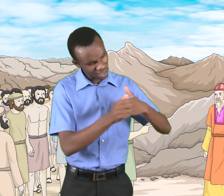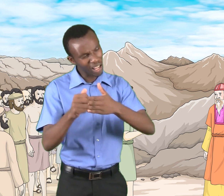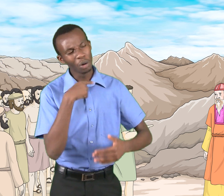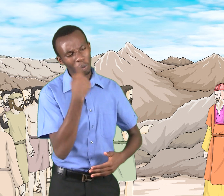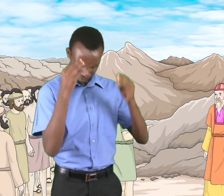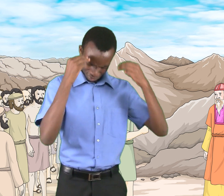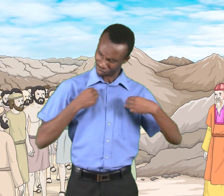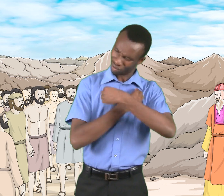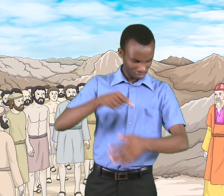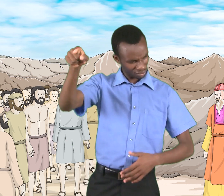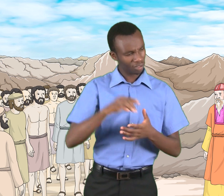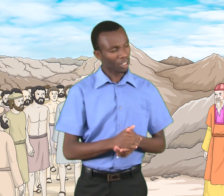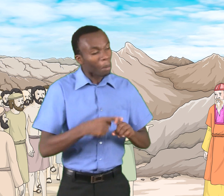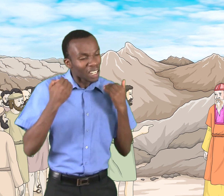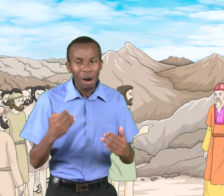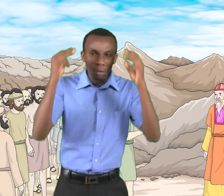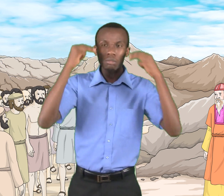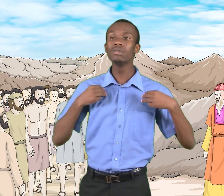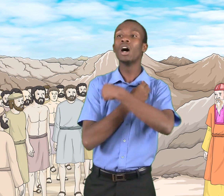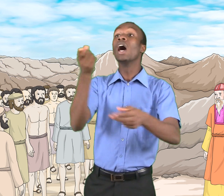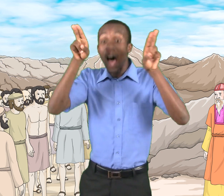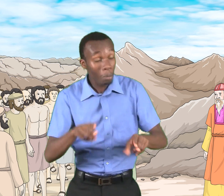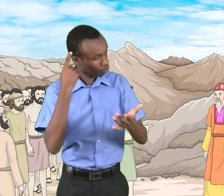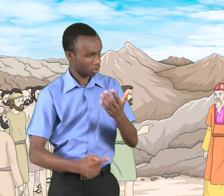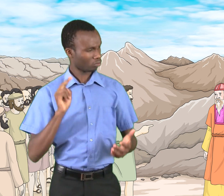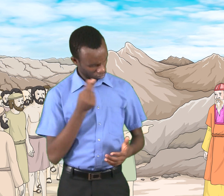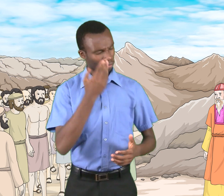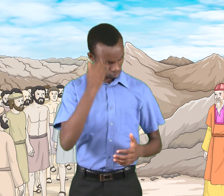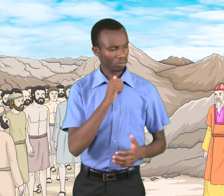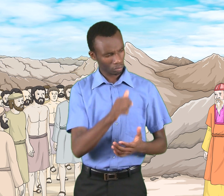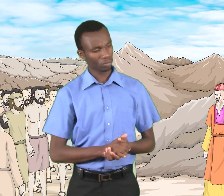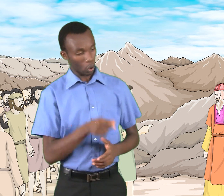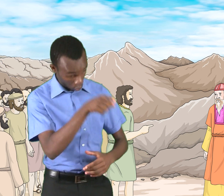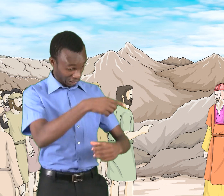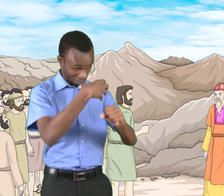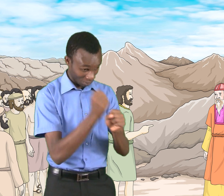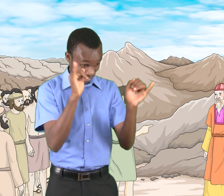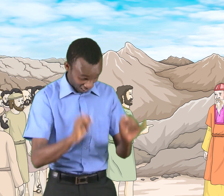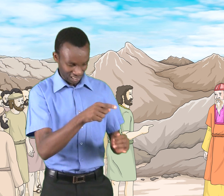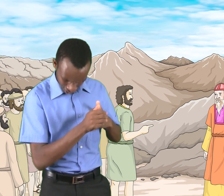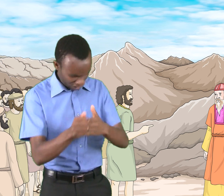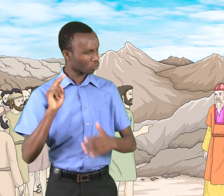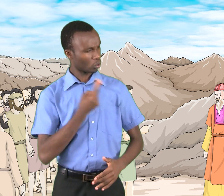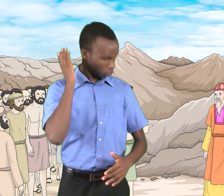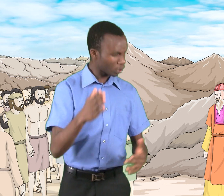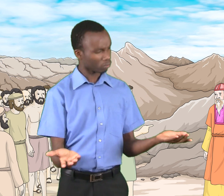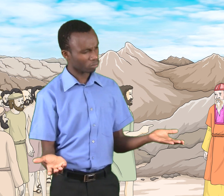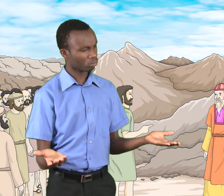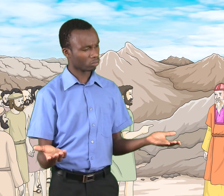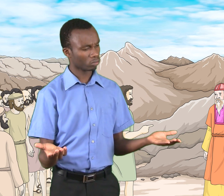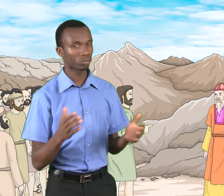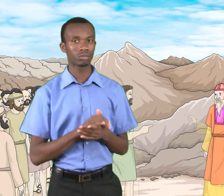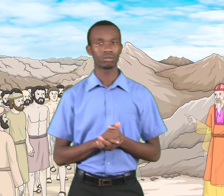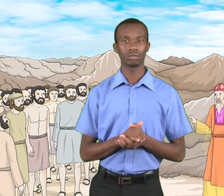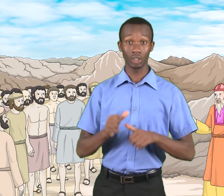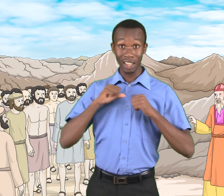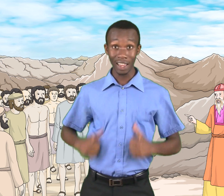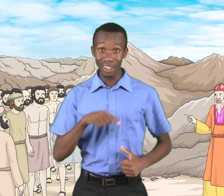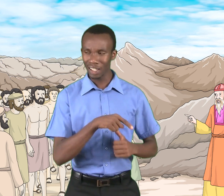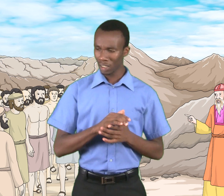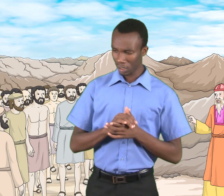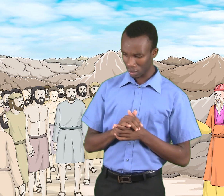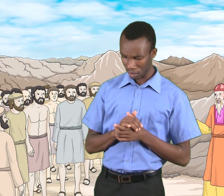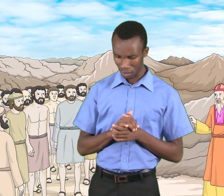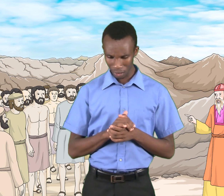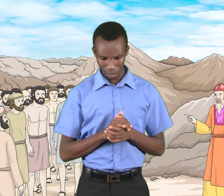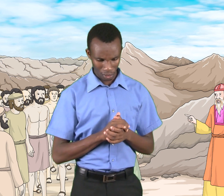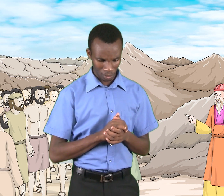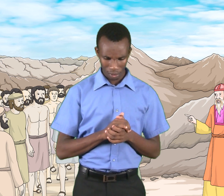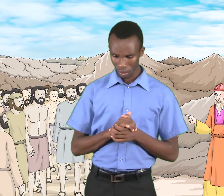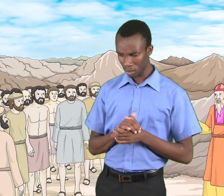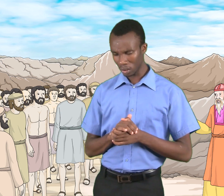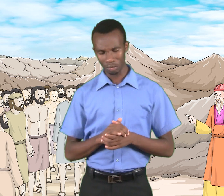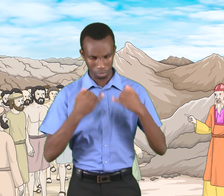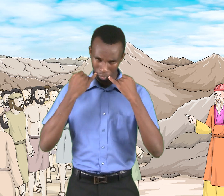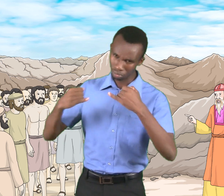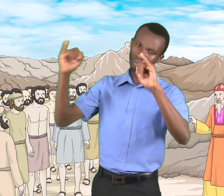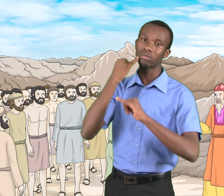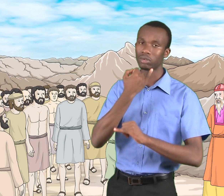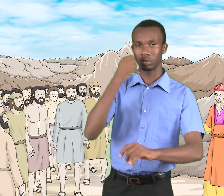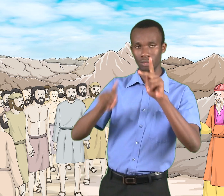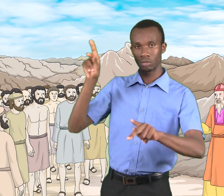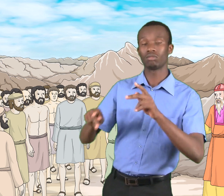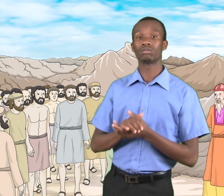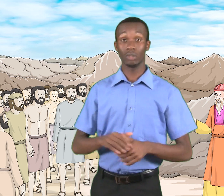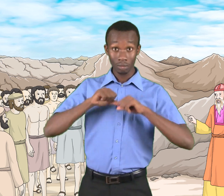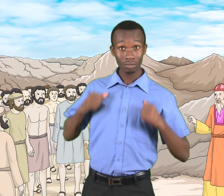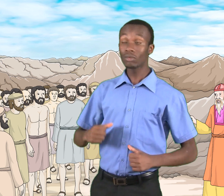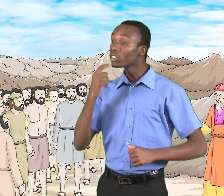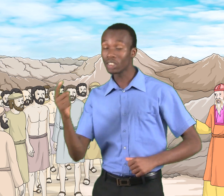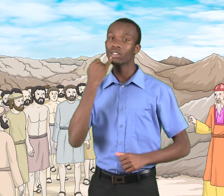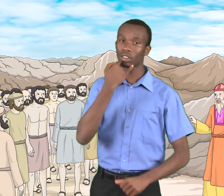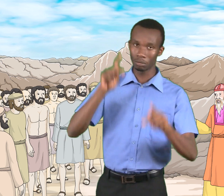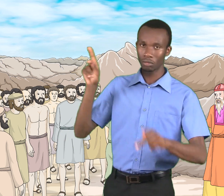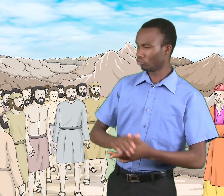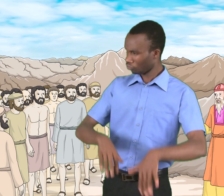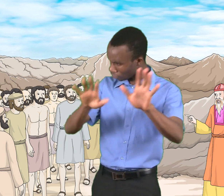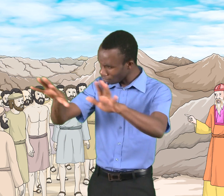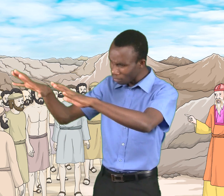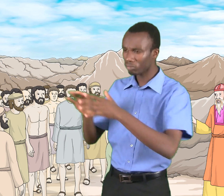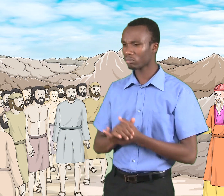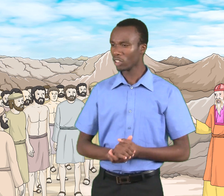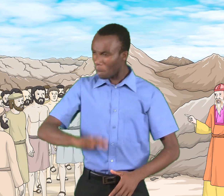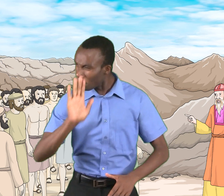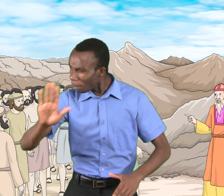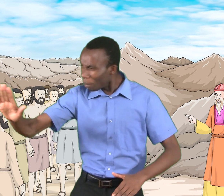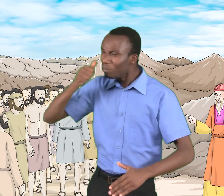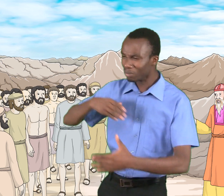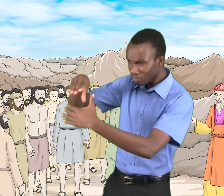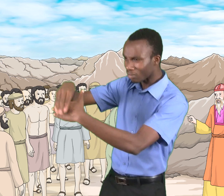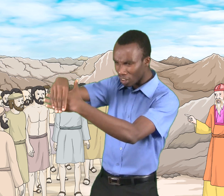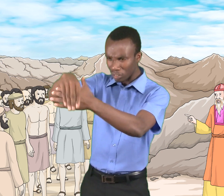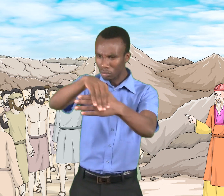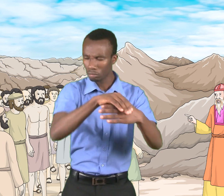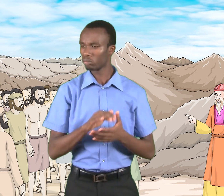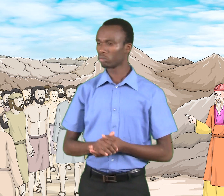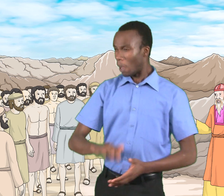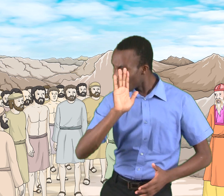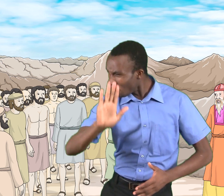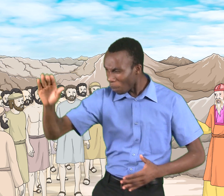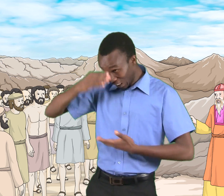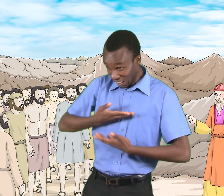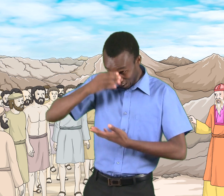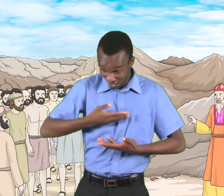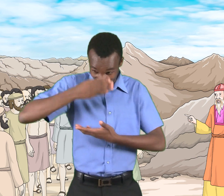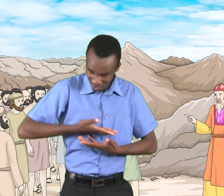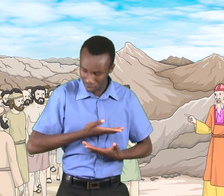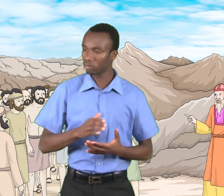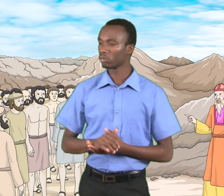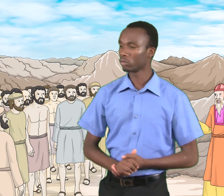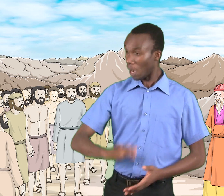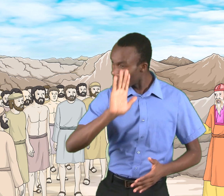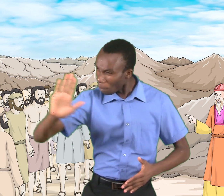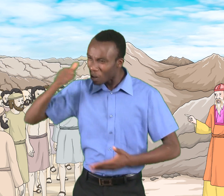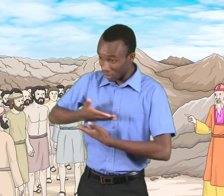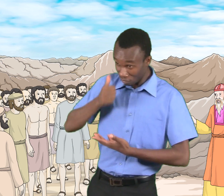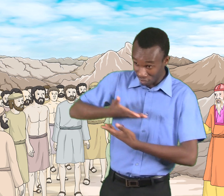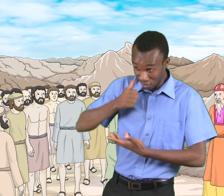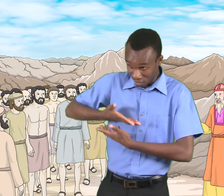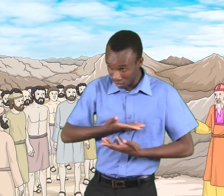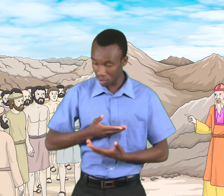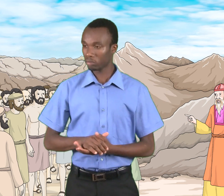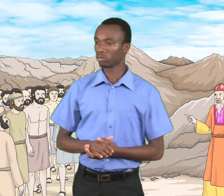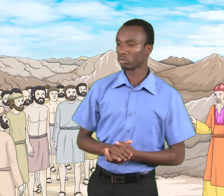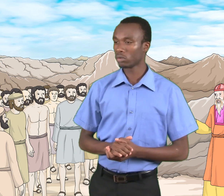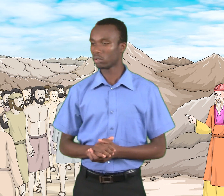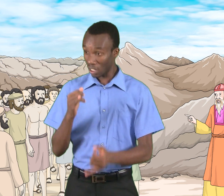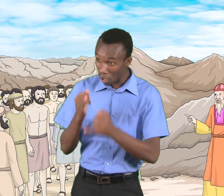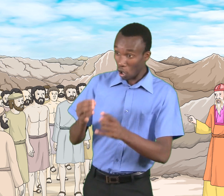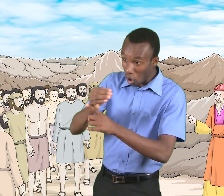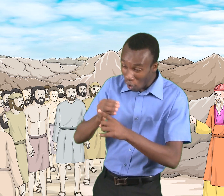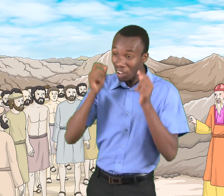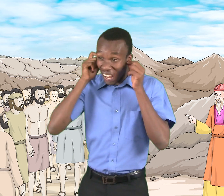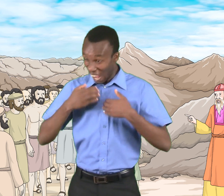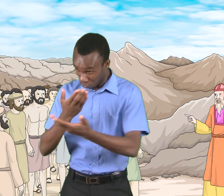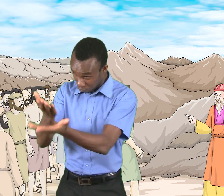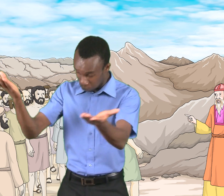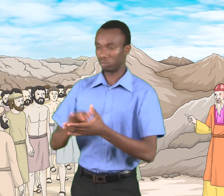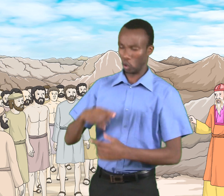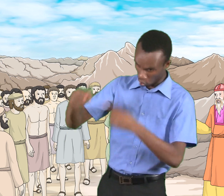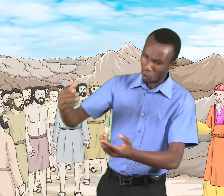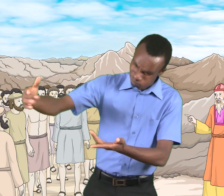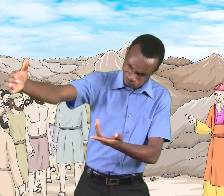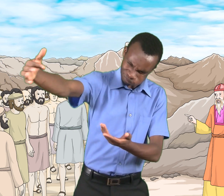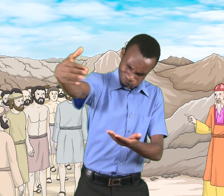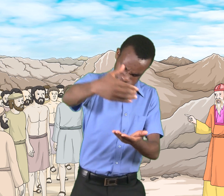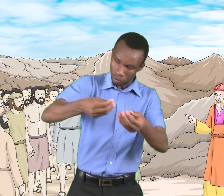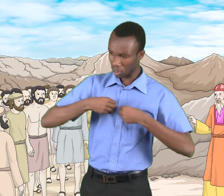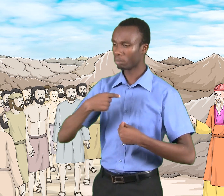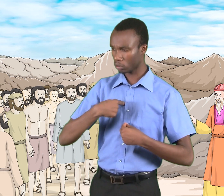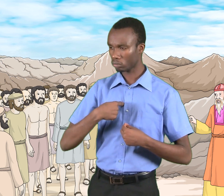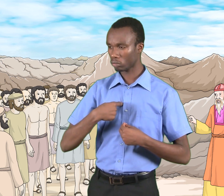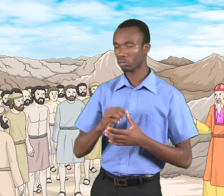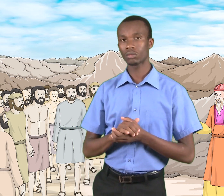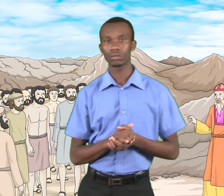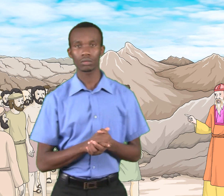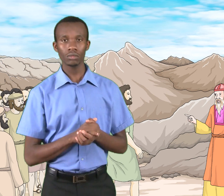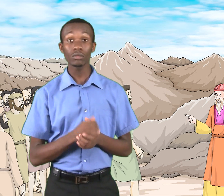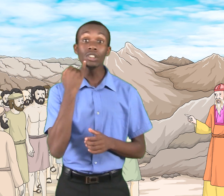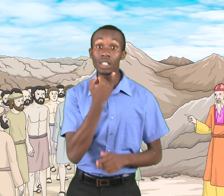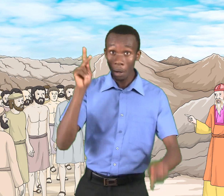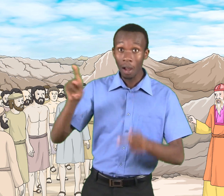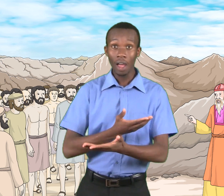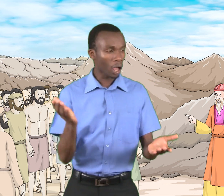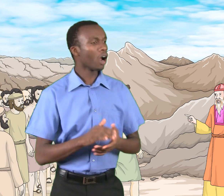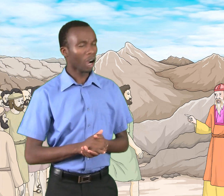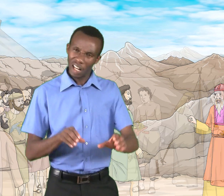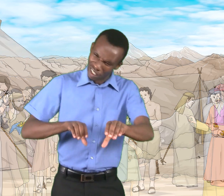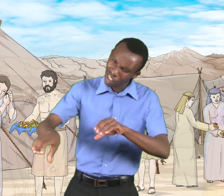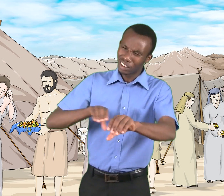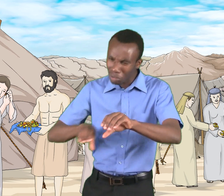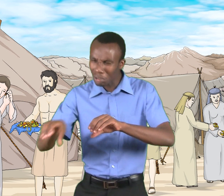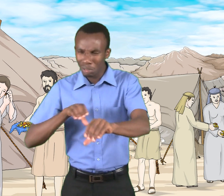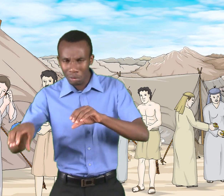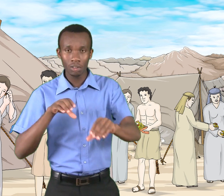As for this Moses who brought us up out of the land of Egypt, we do not know what has happened to him!” So Aaron told them, “Take off the gold earrings that are on your wives and sons and daughters, and bring them to me.”